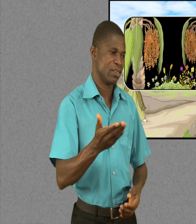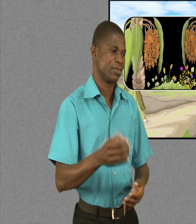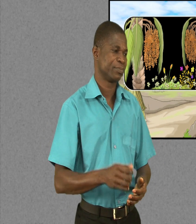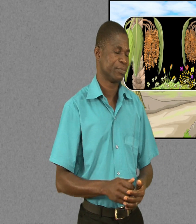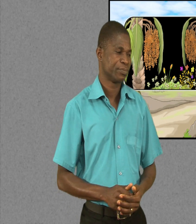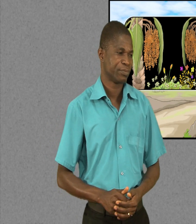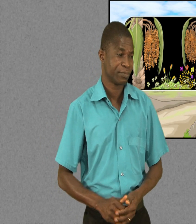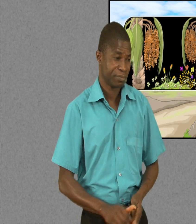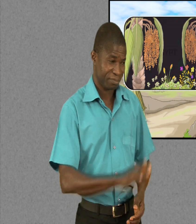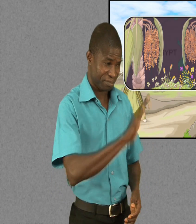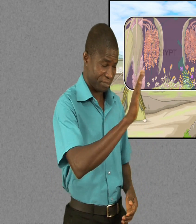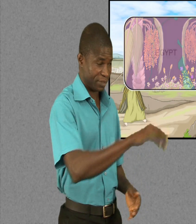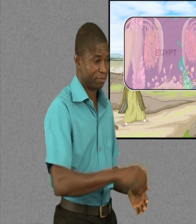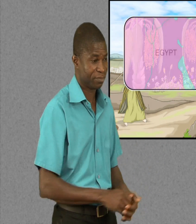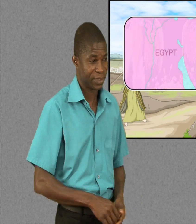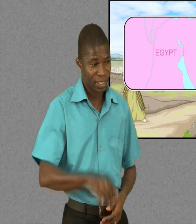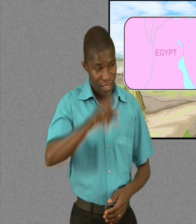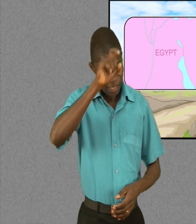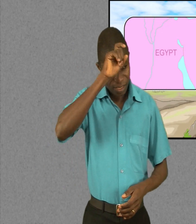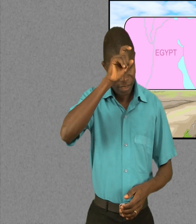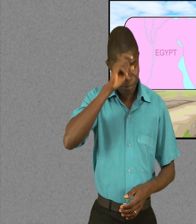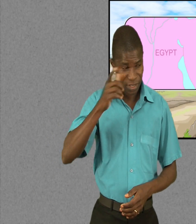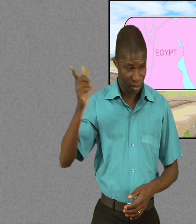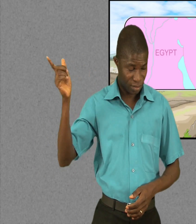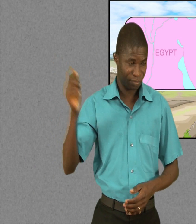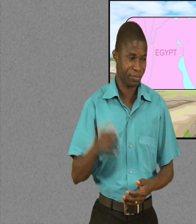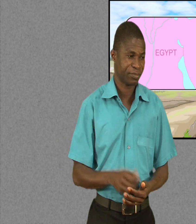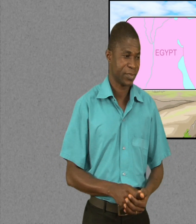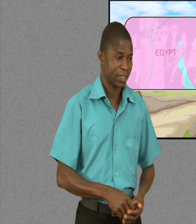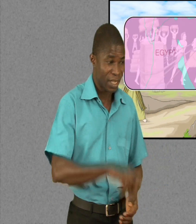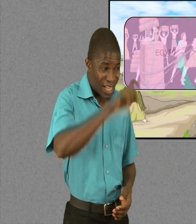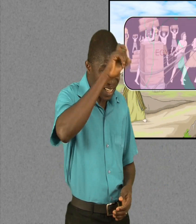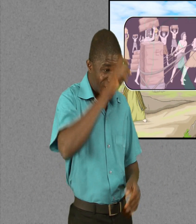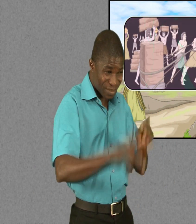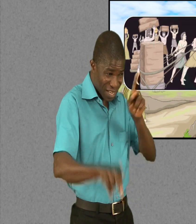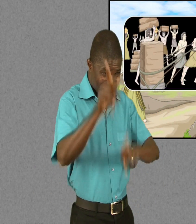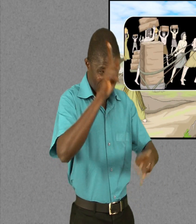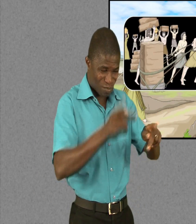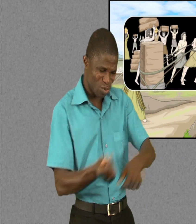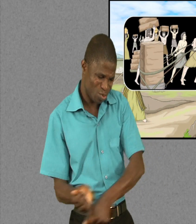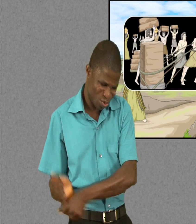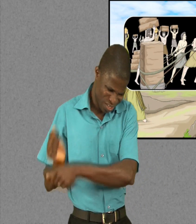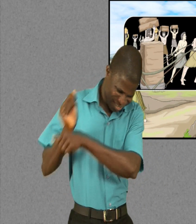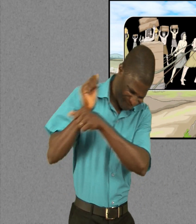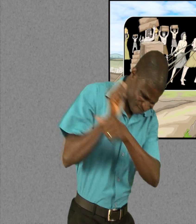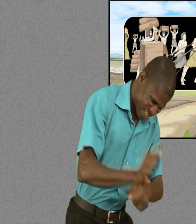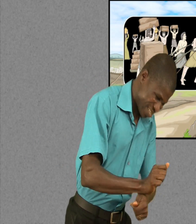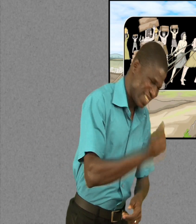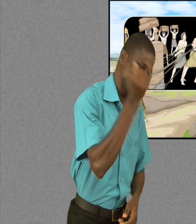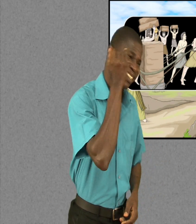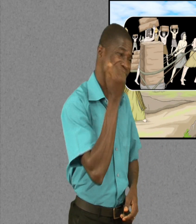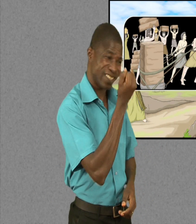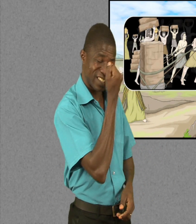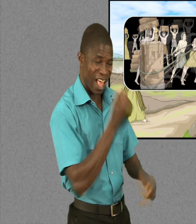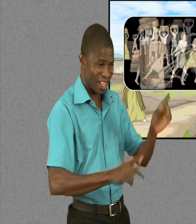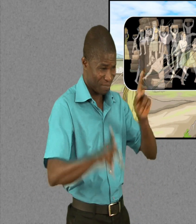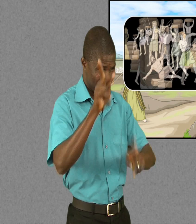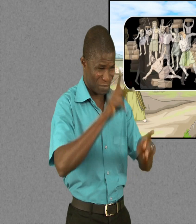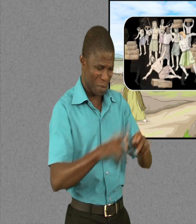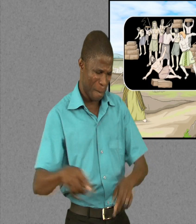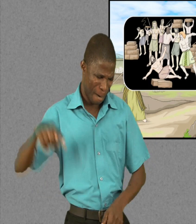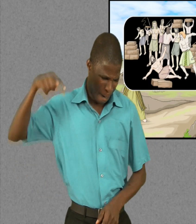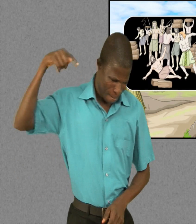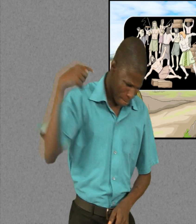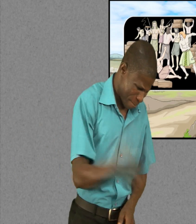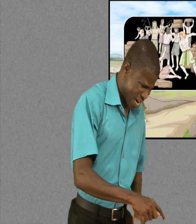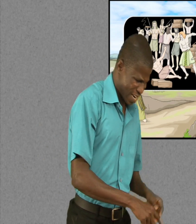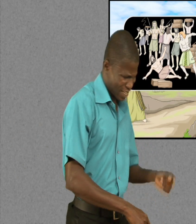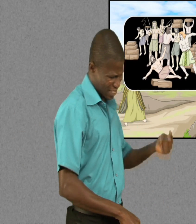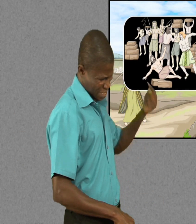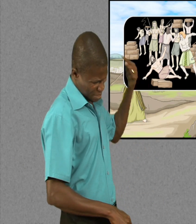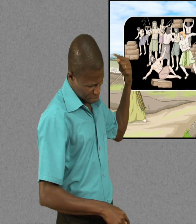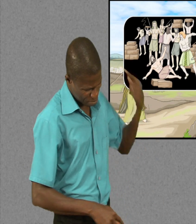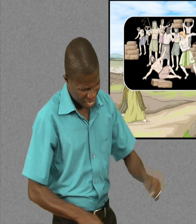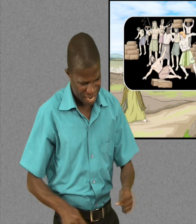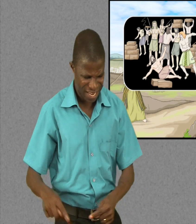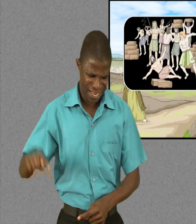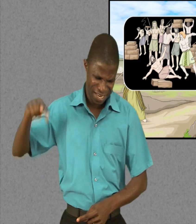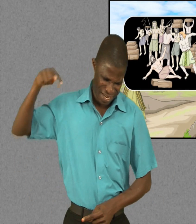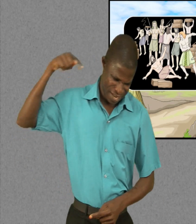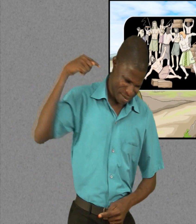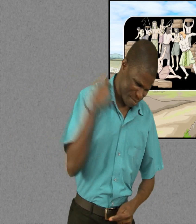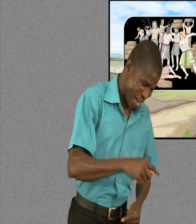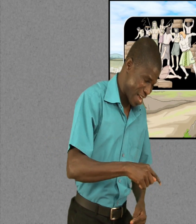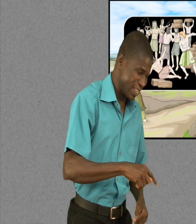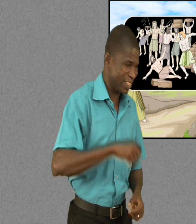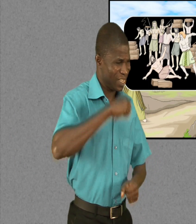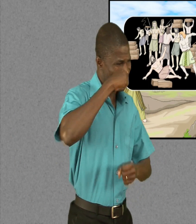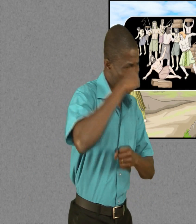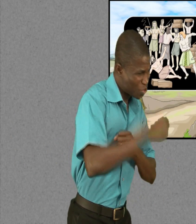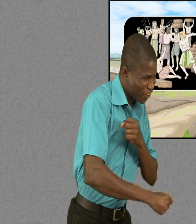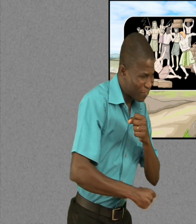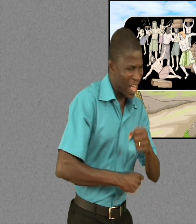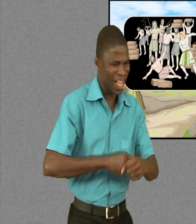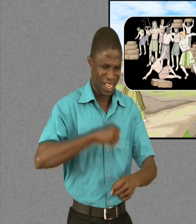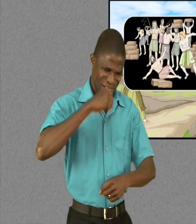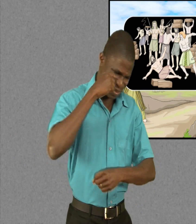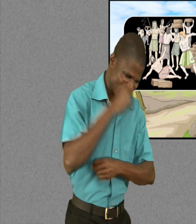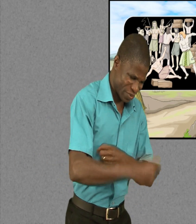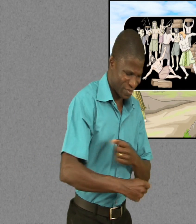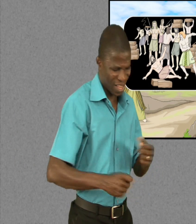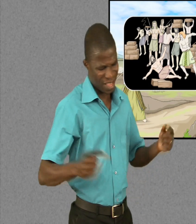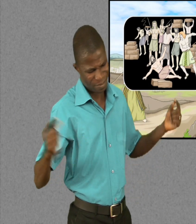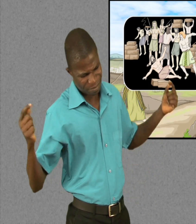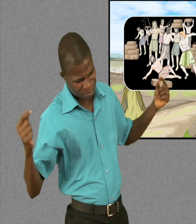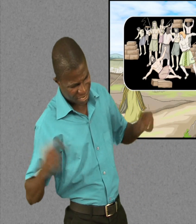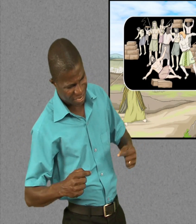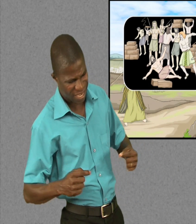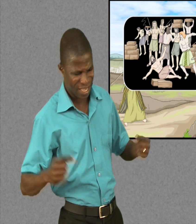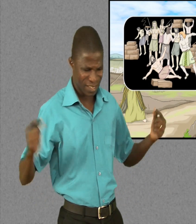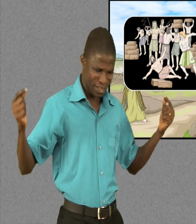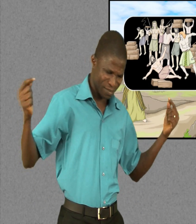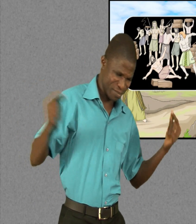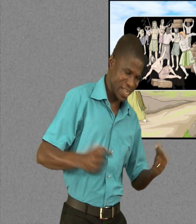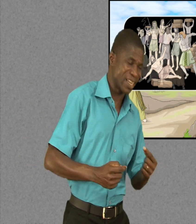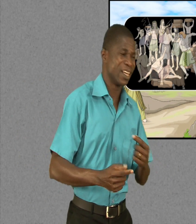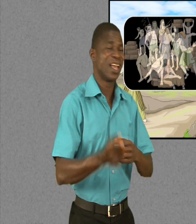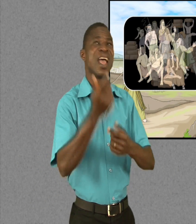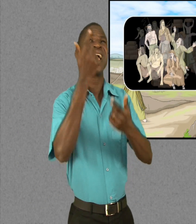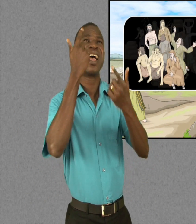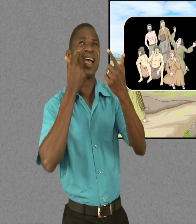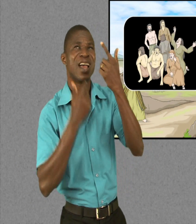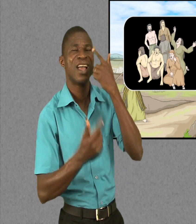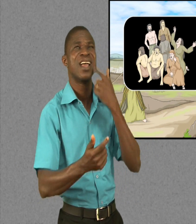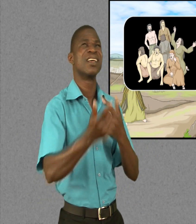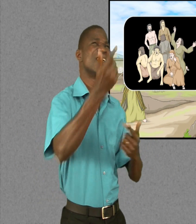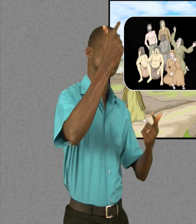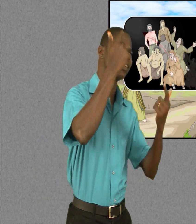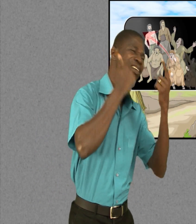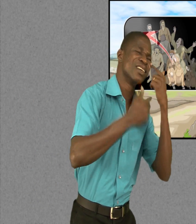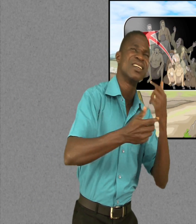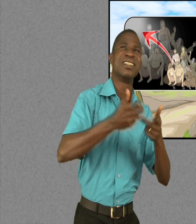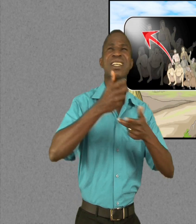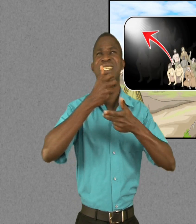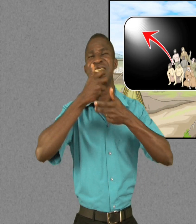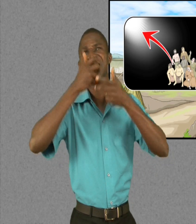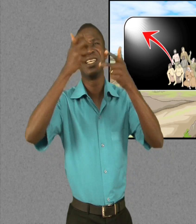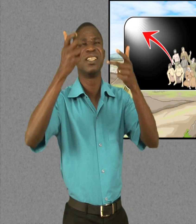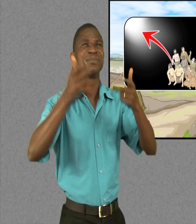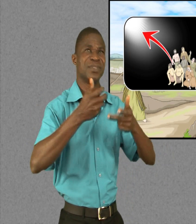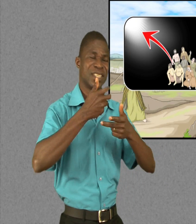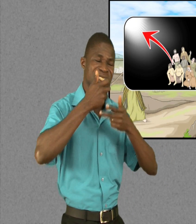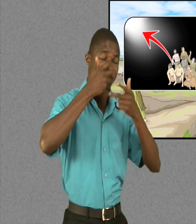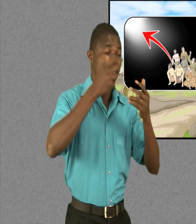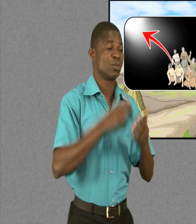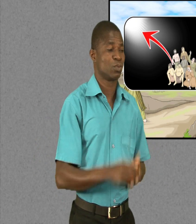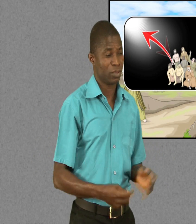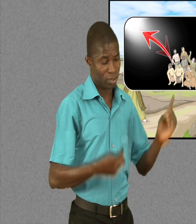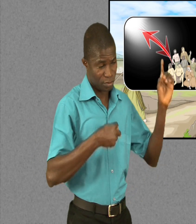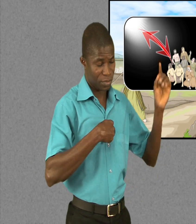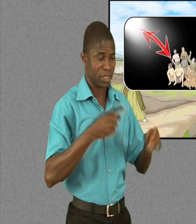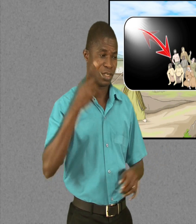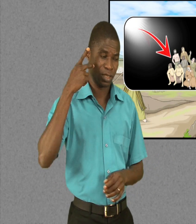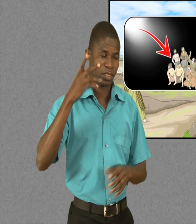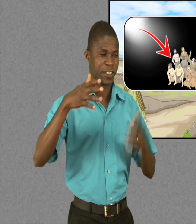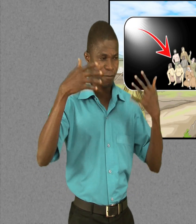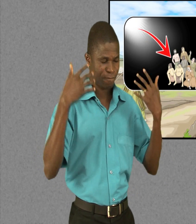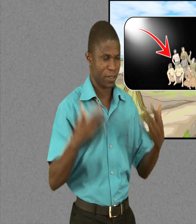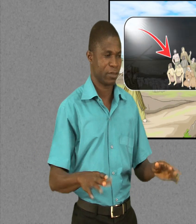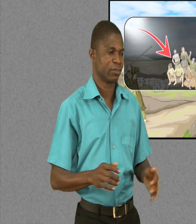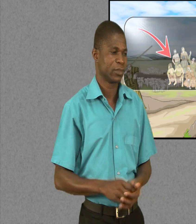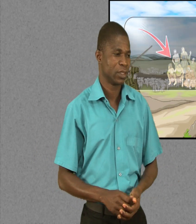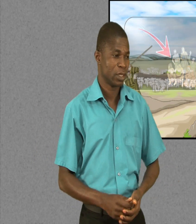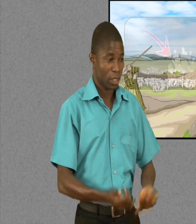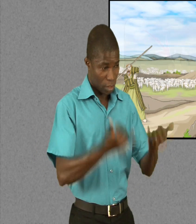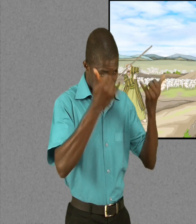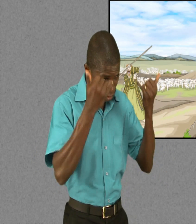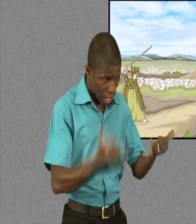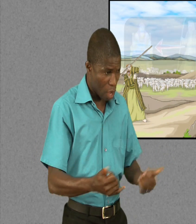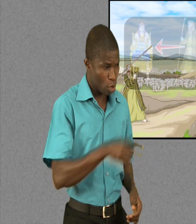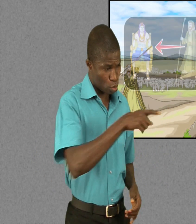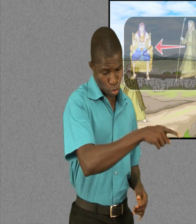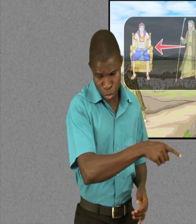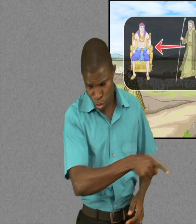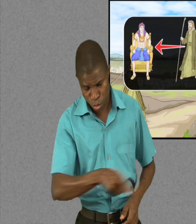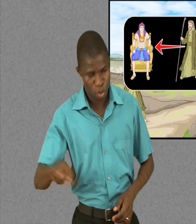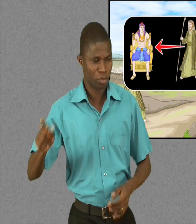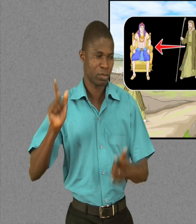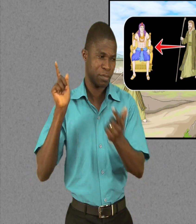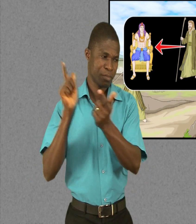And now the cry of the Israelites has reached Me, and I have seen how severely the Egyptians are oppressing them. Therefore, go!